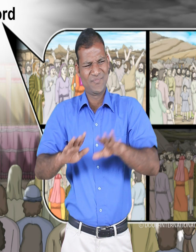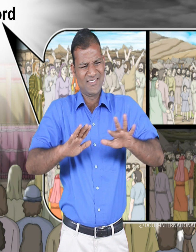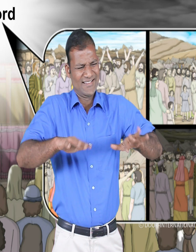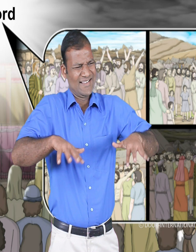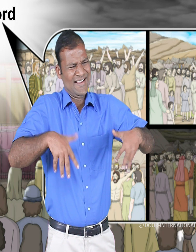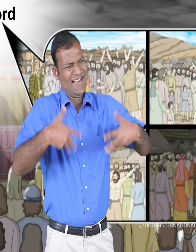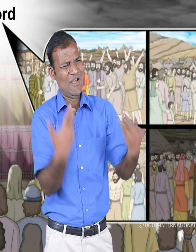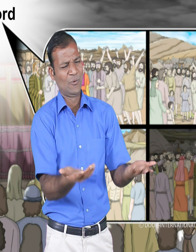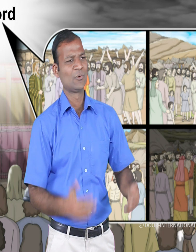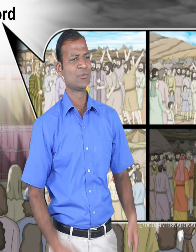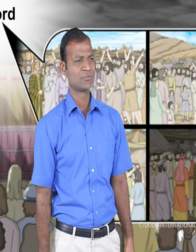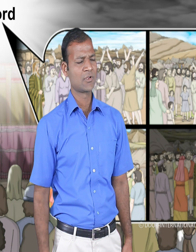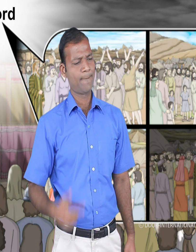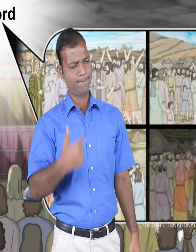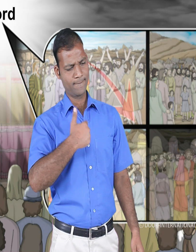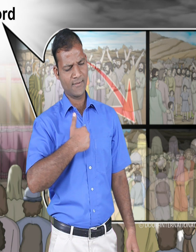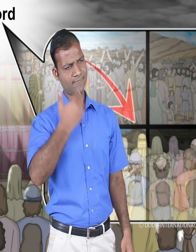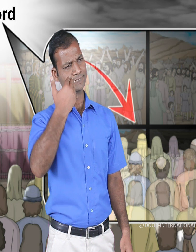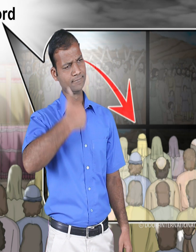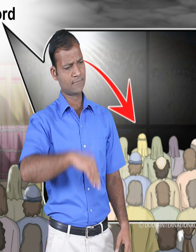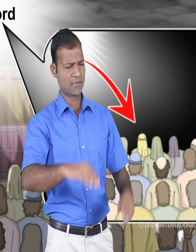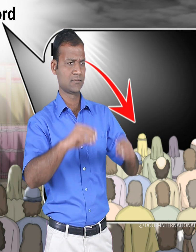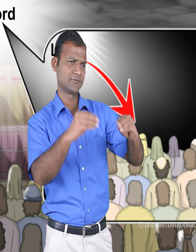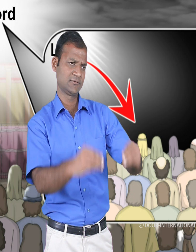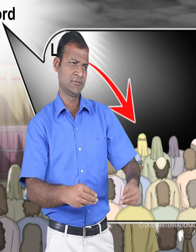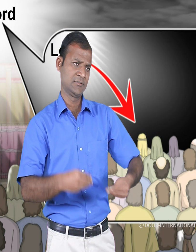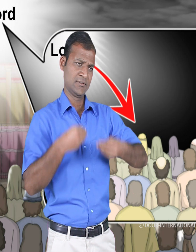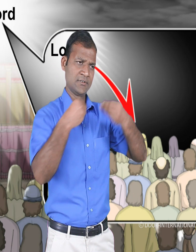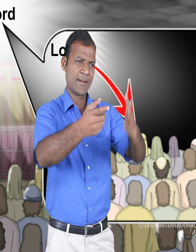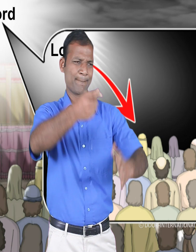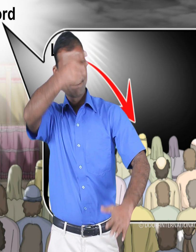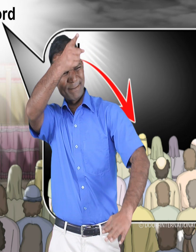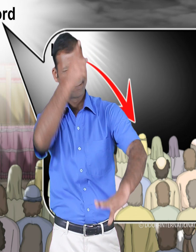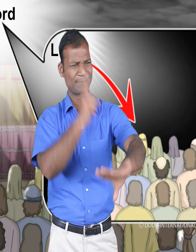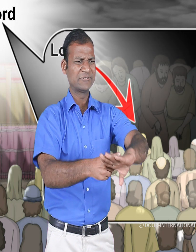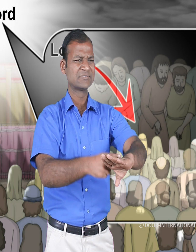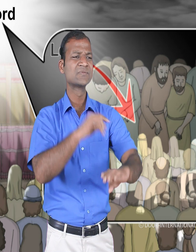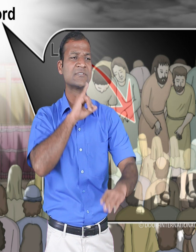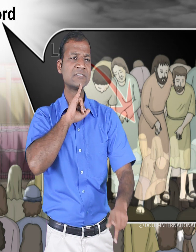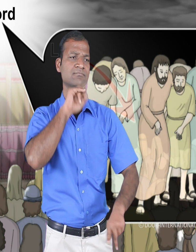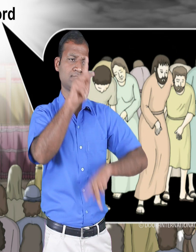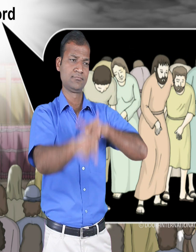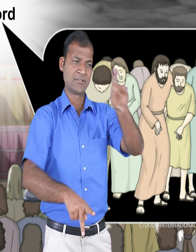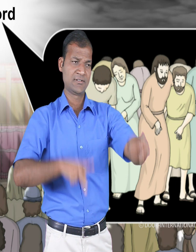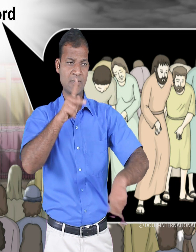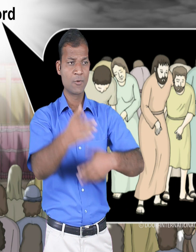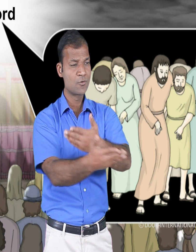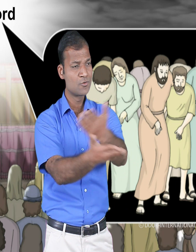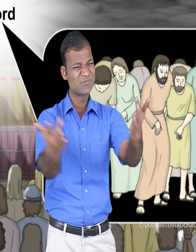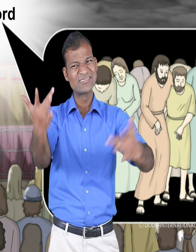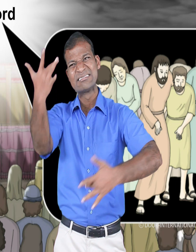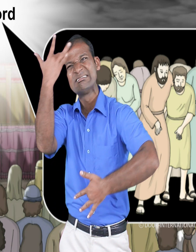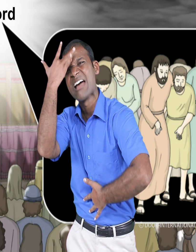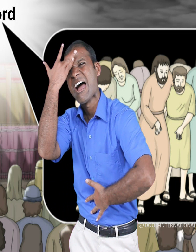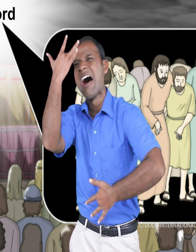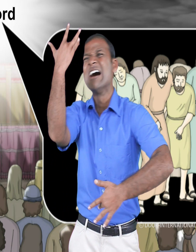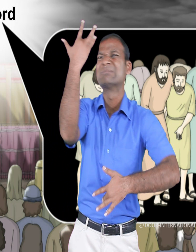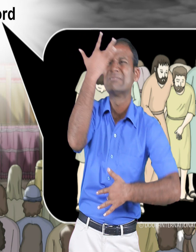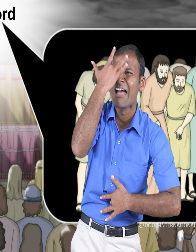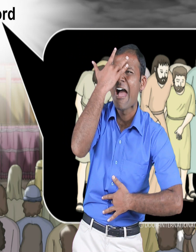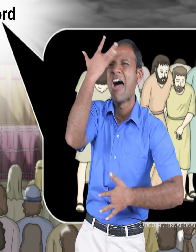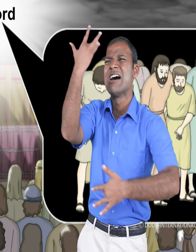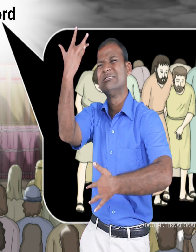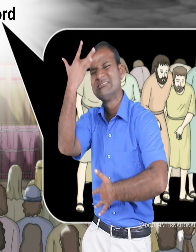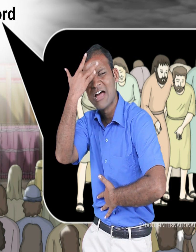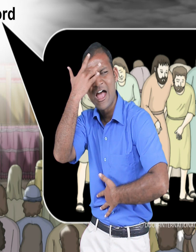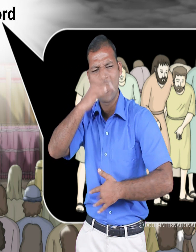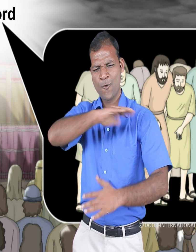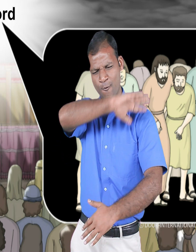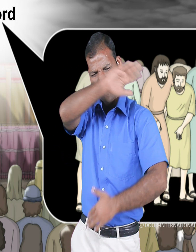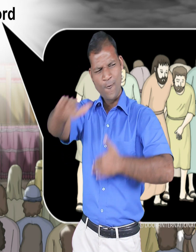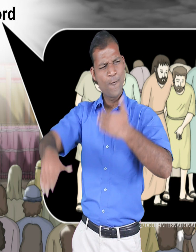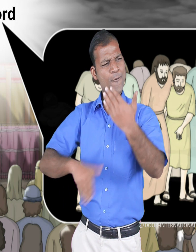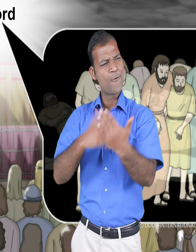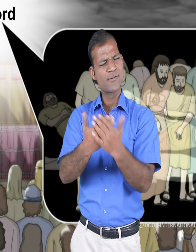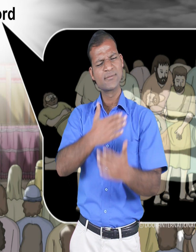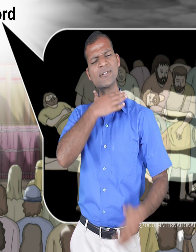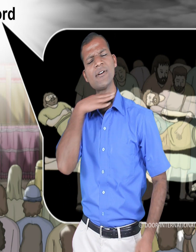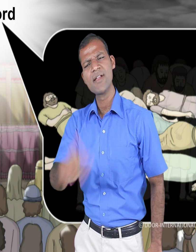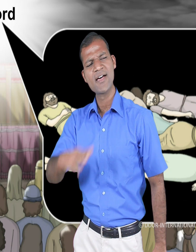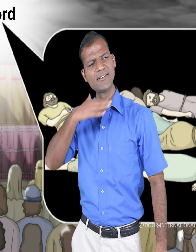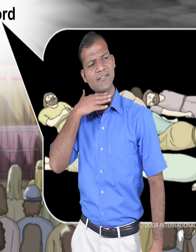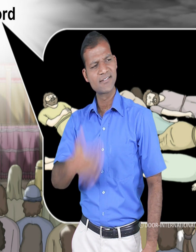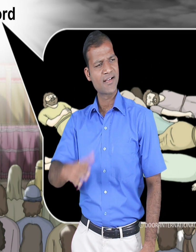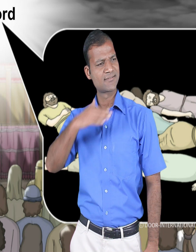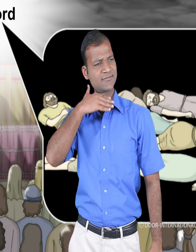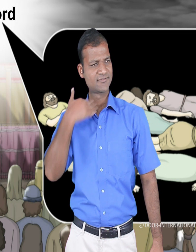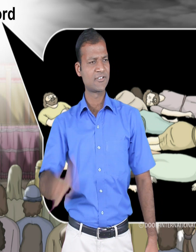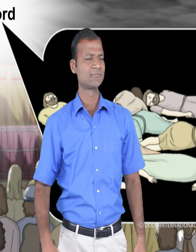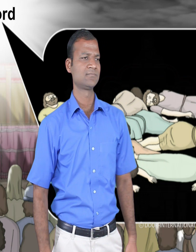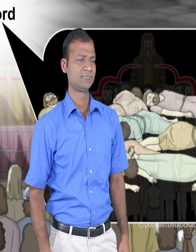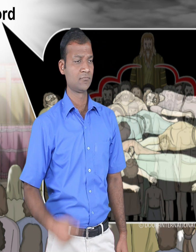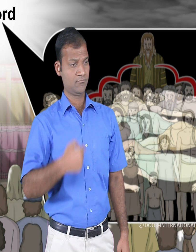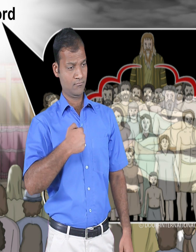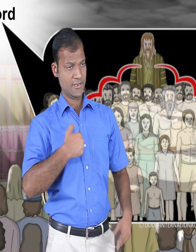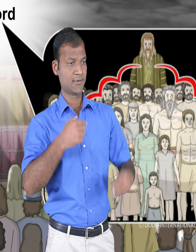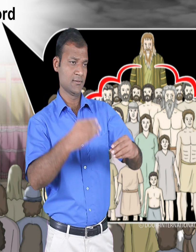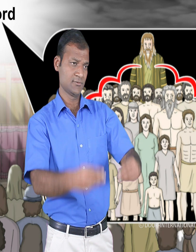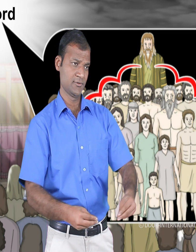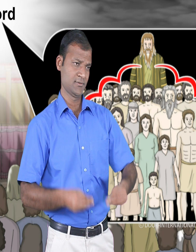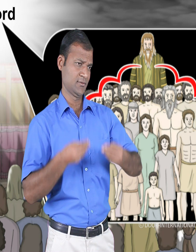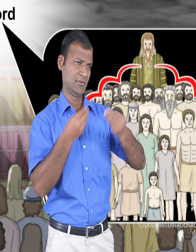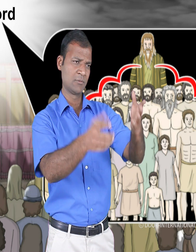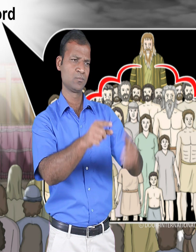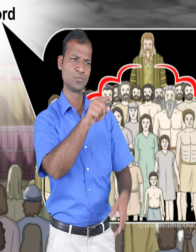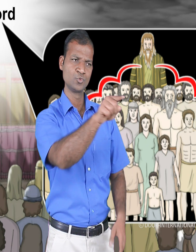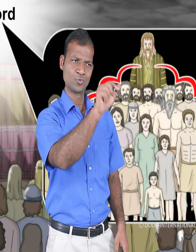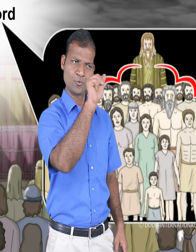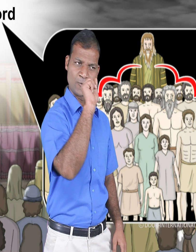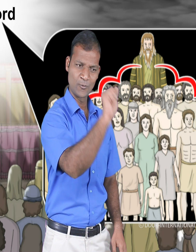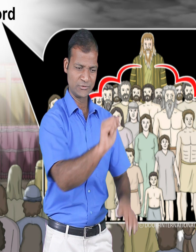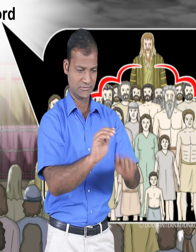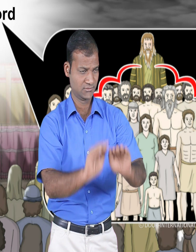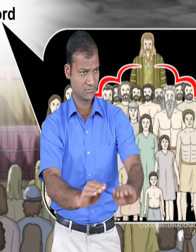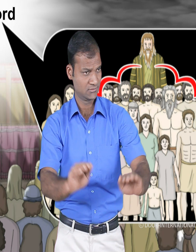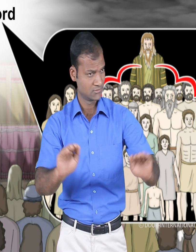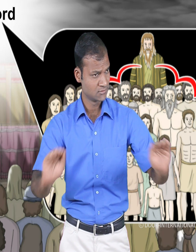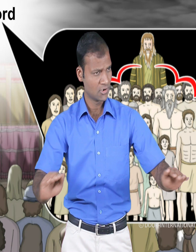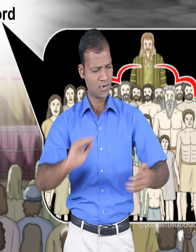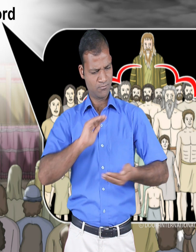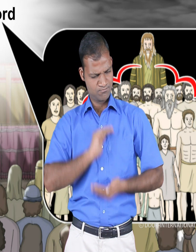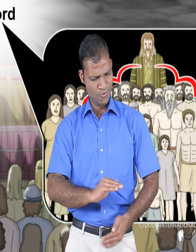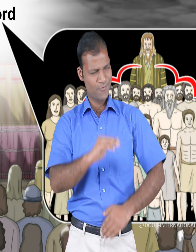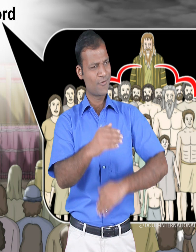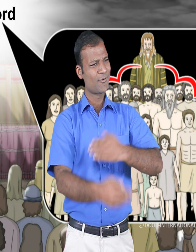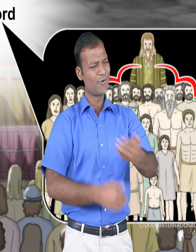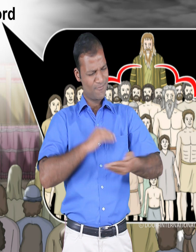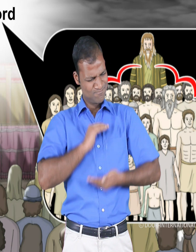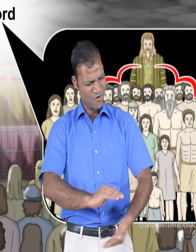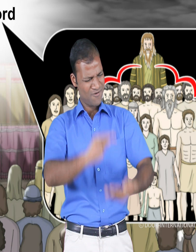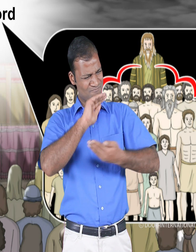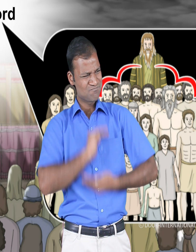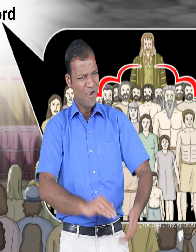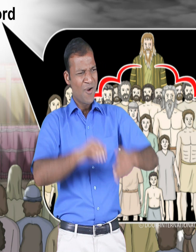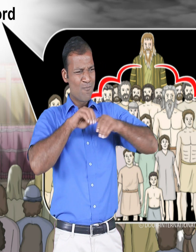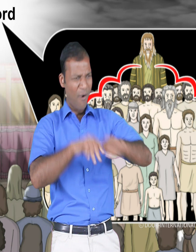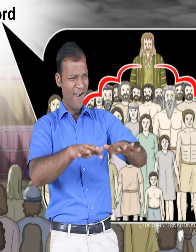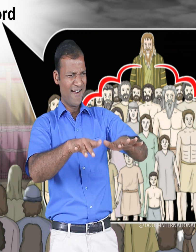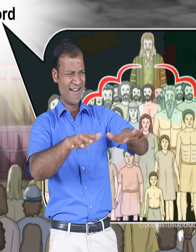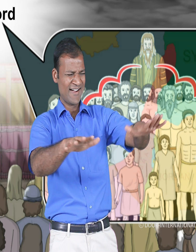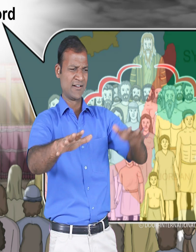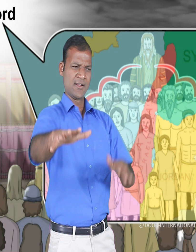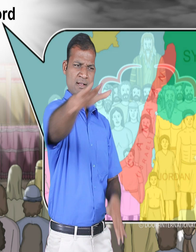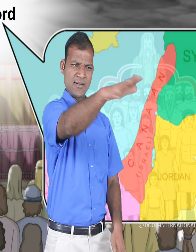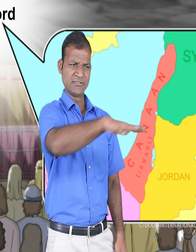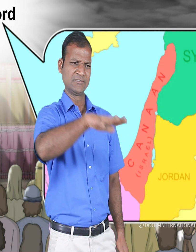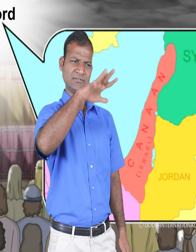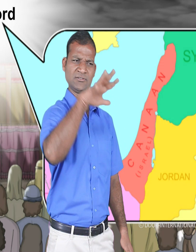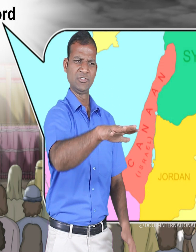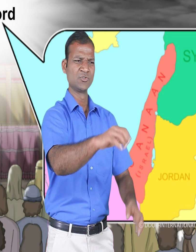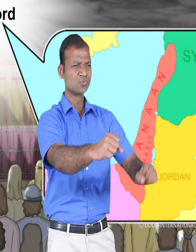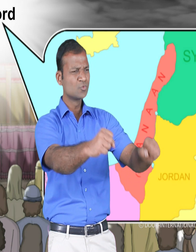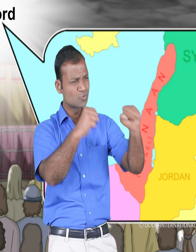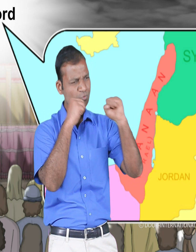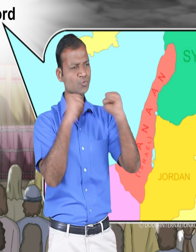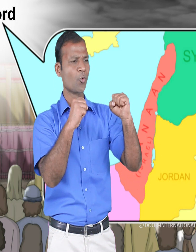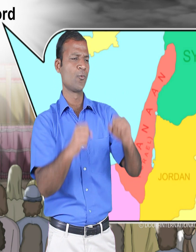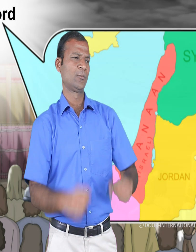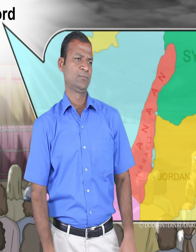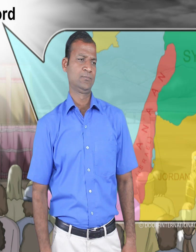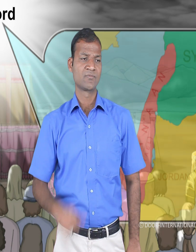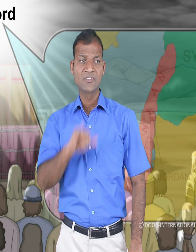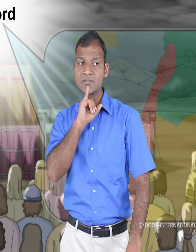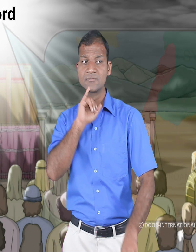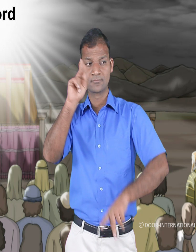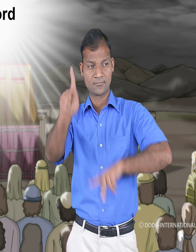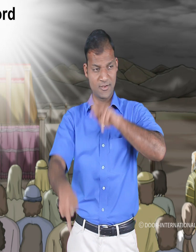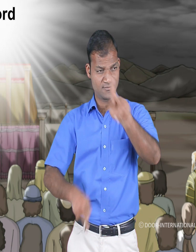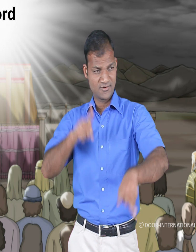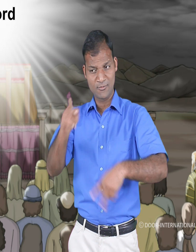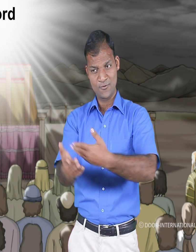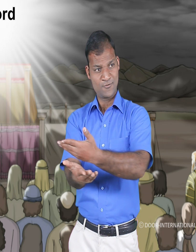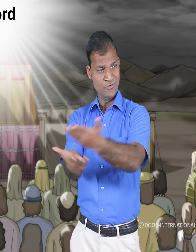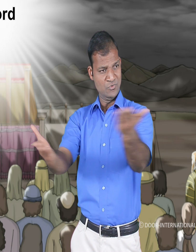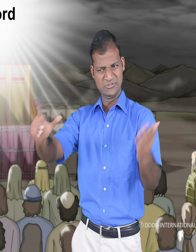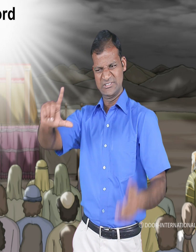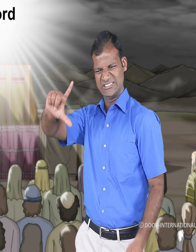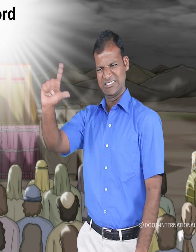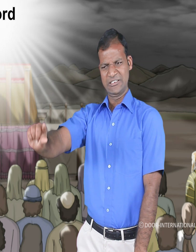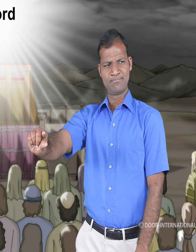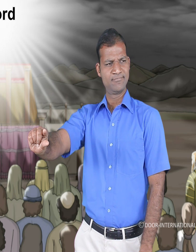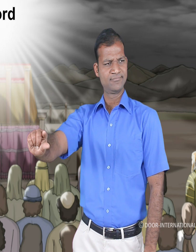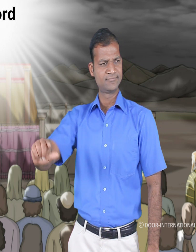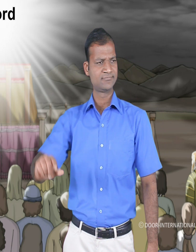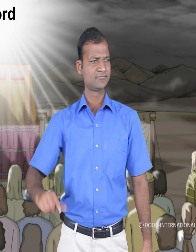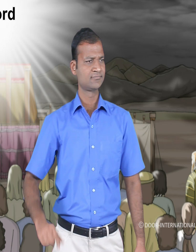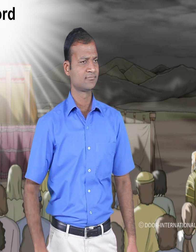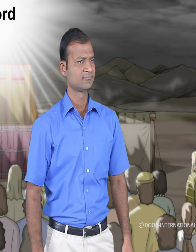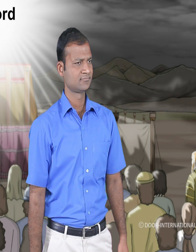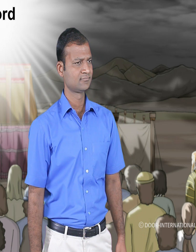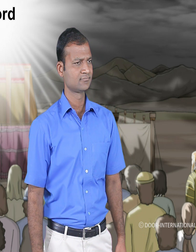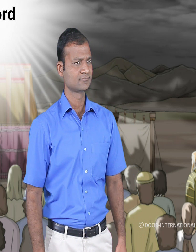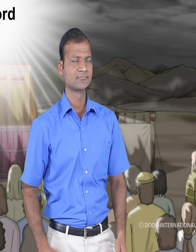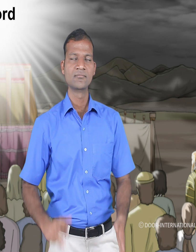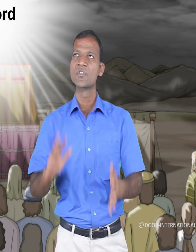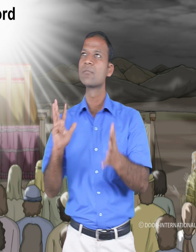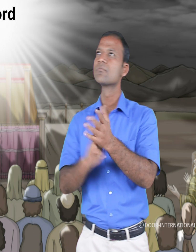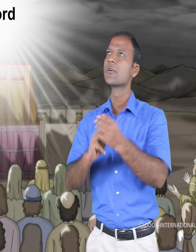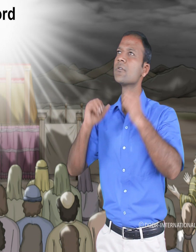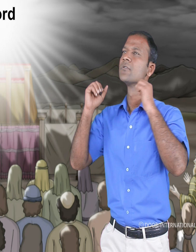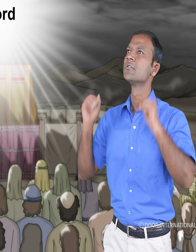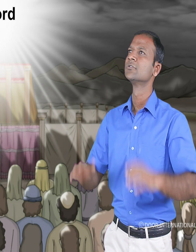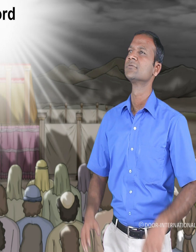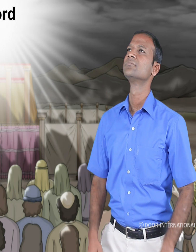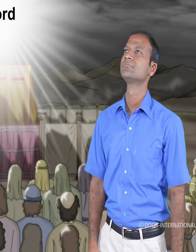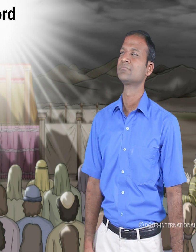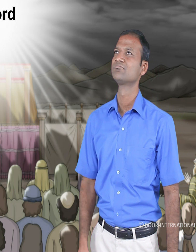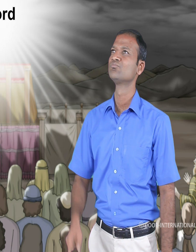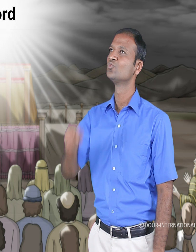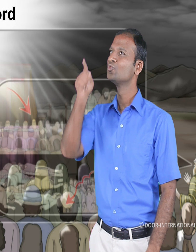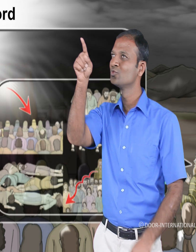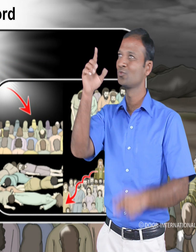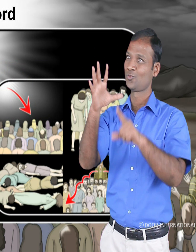I will strike them with a plague and destroy them—and I will make you into a nation greater and mightier than they are.”